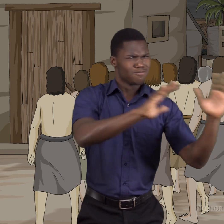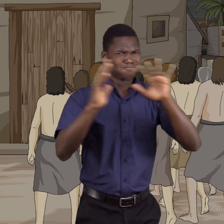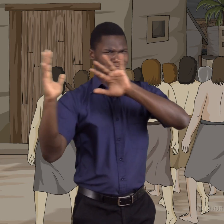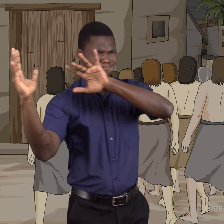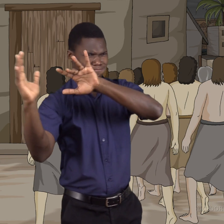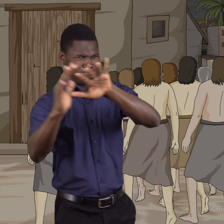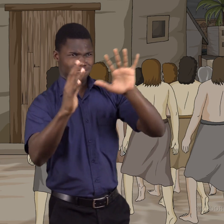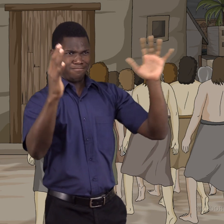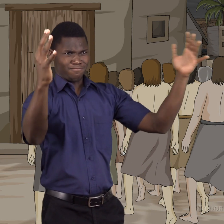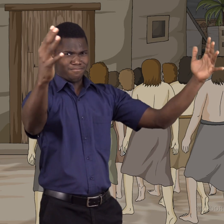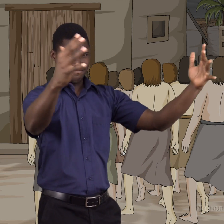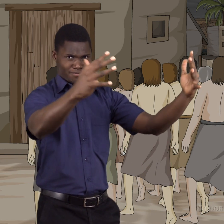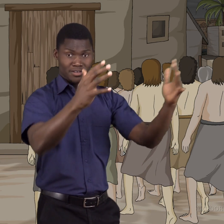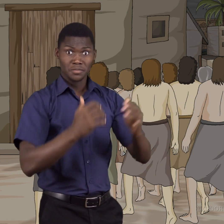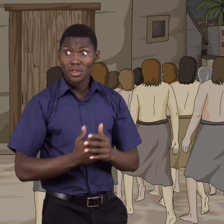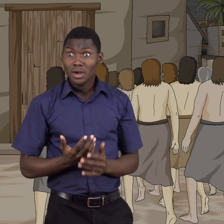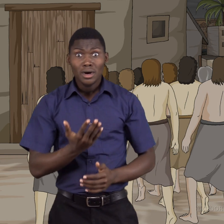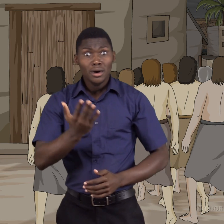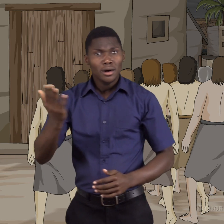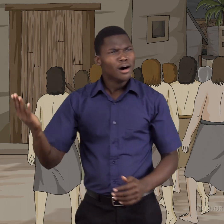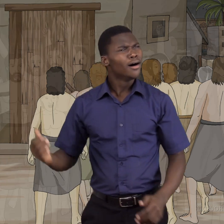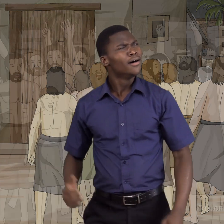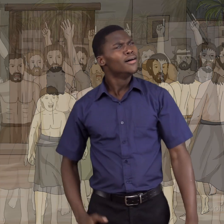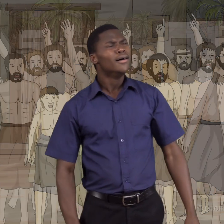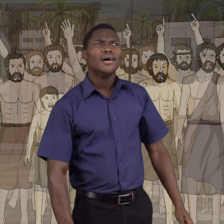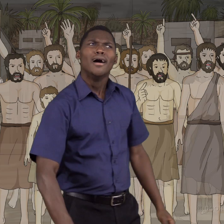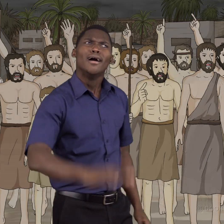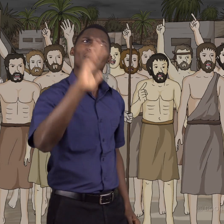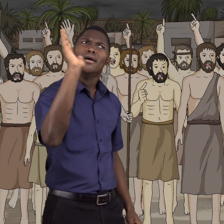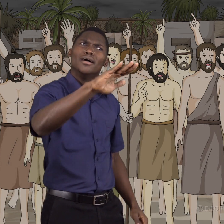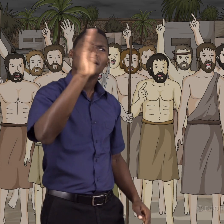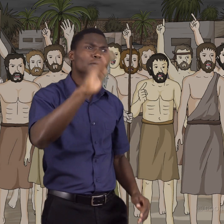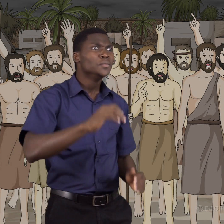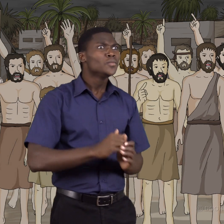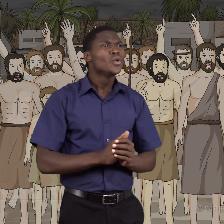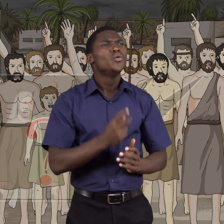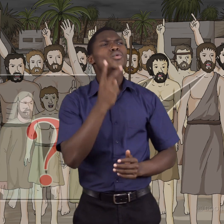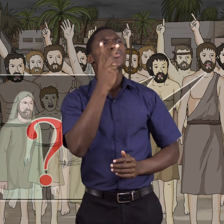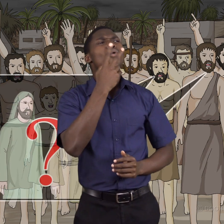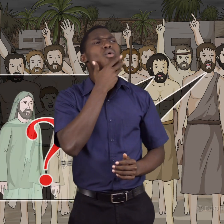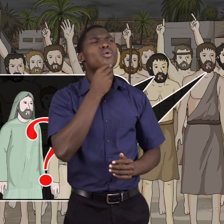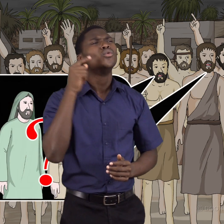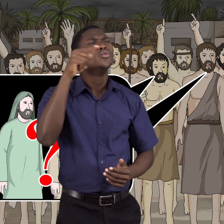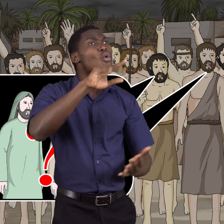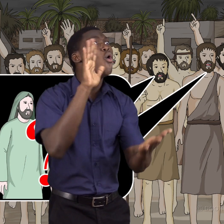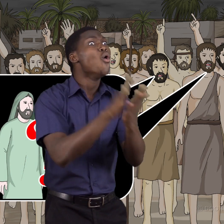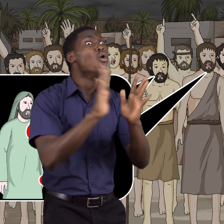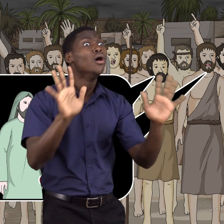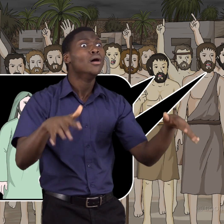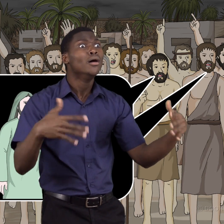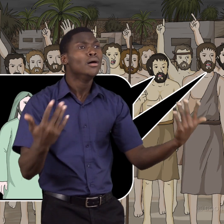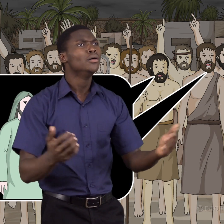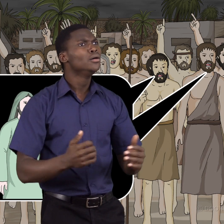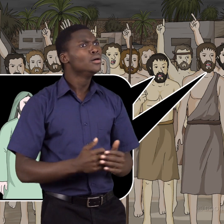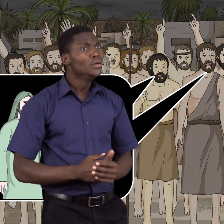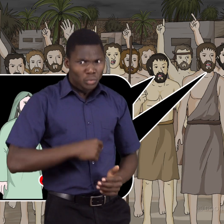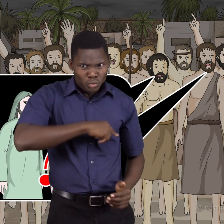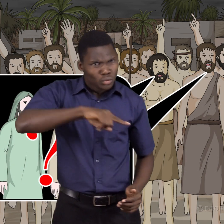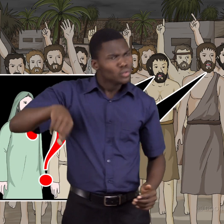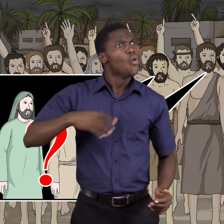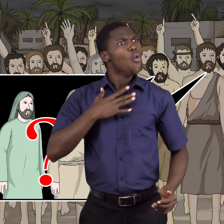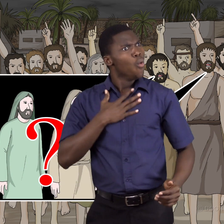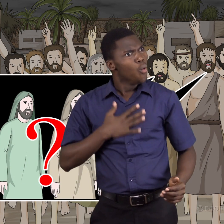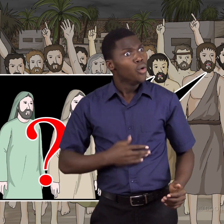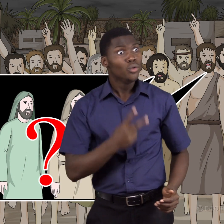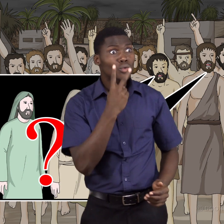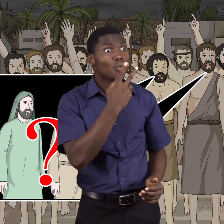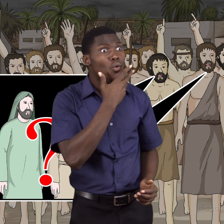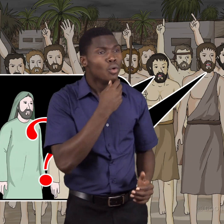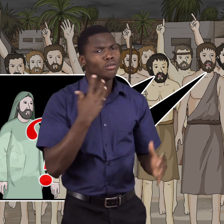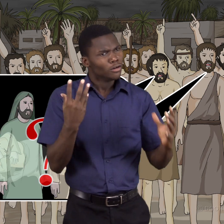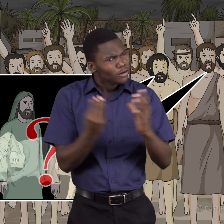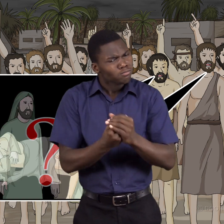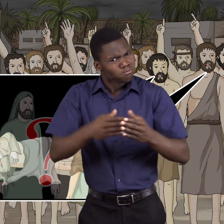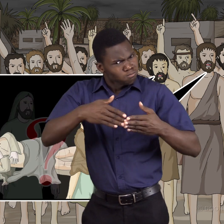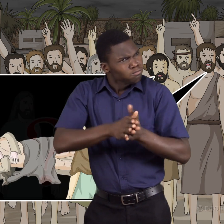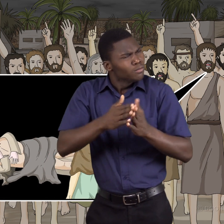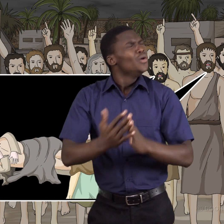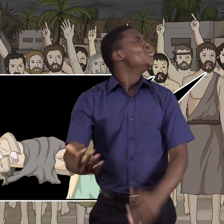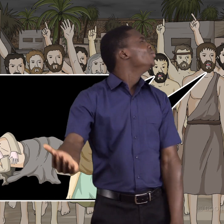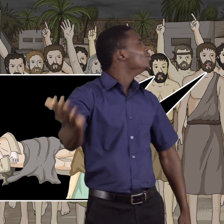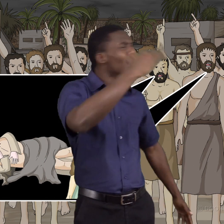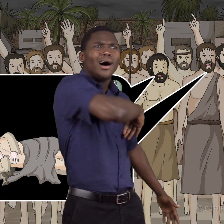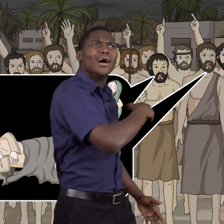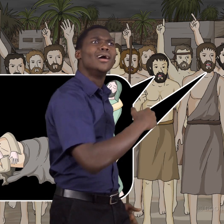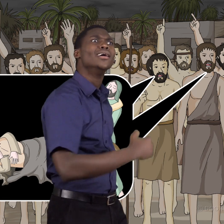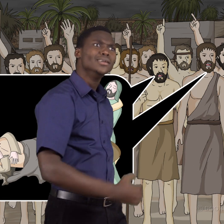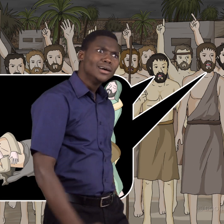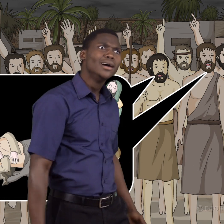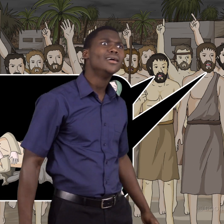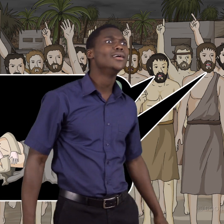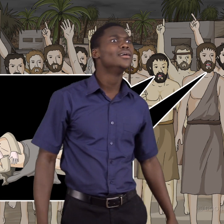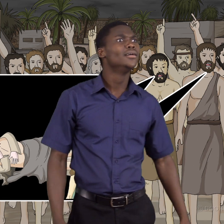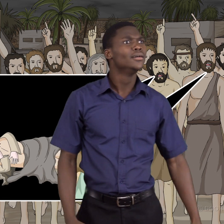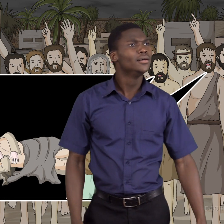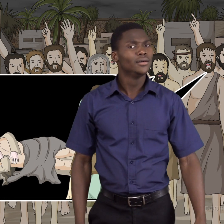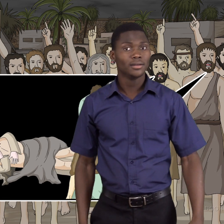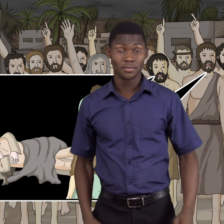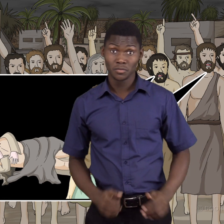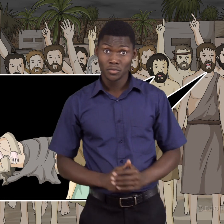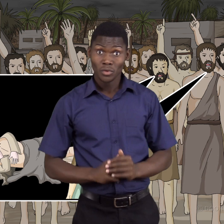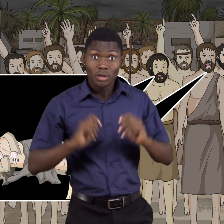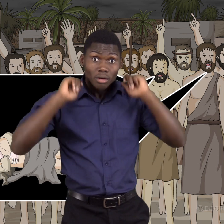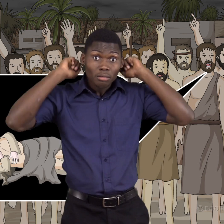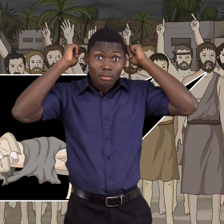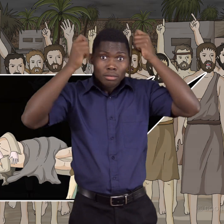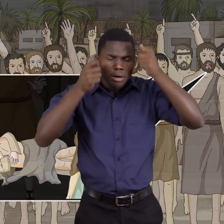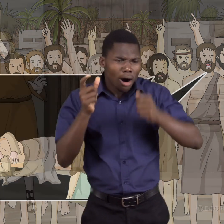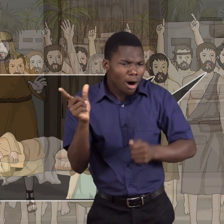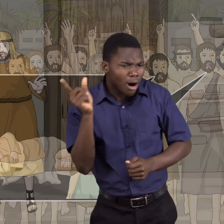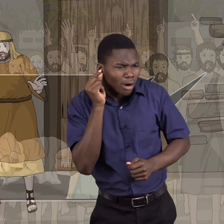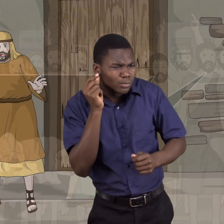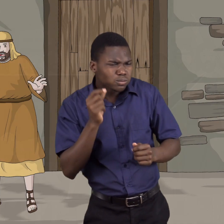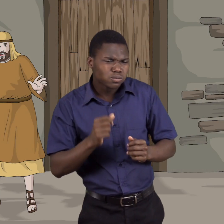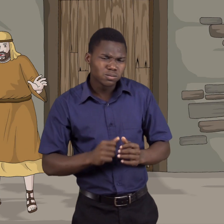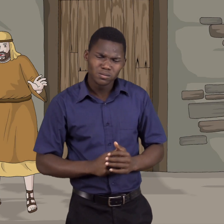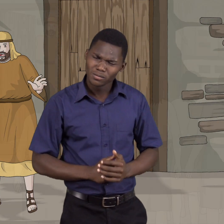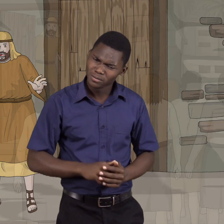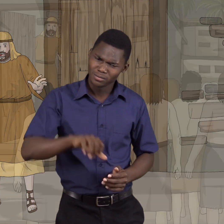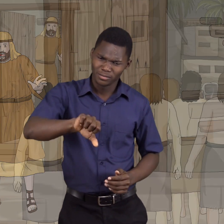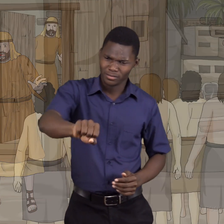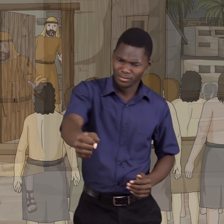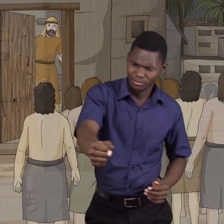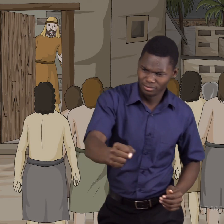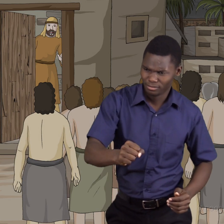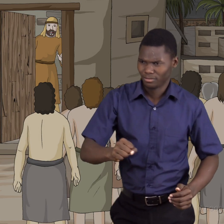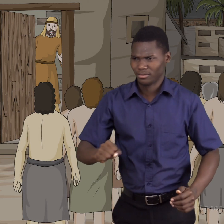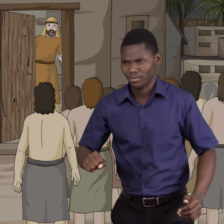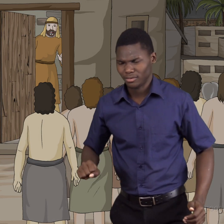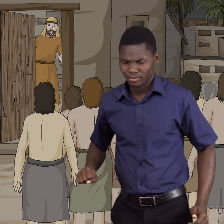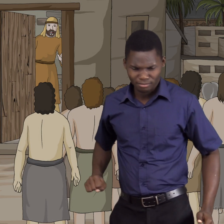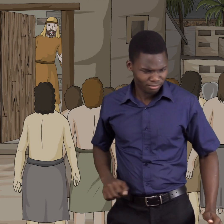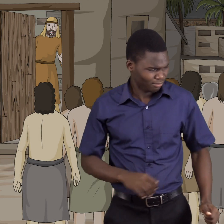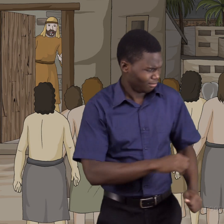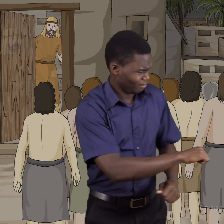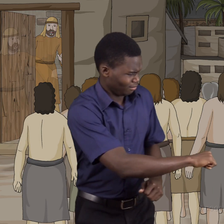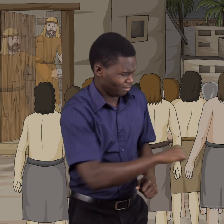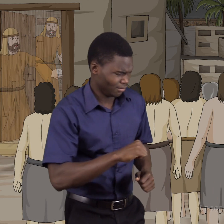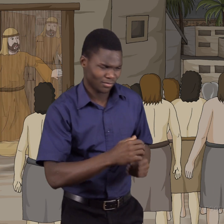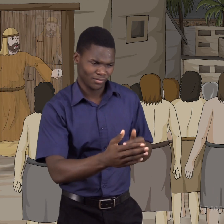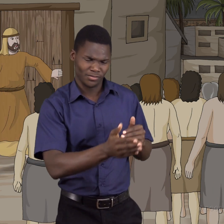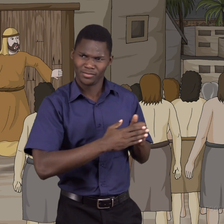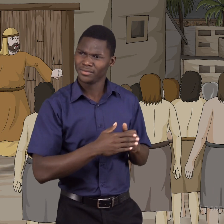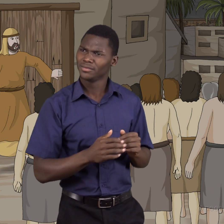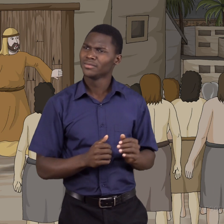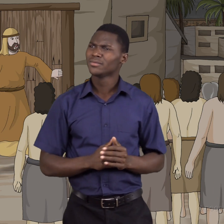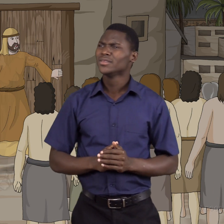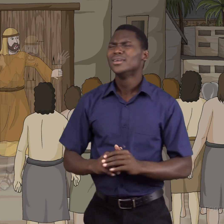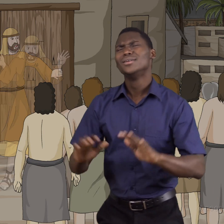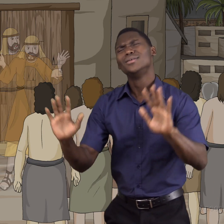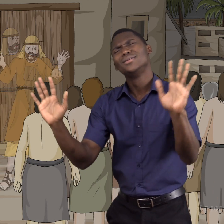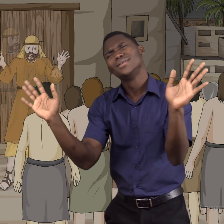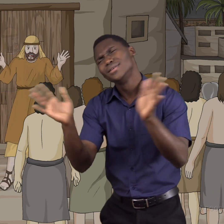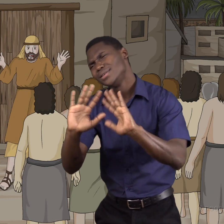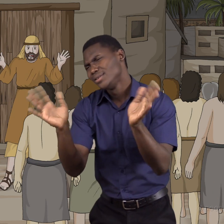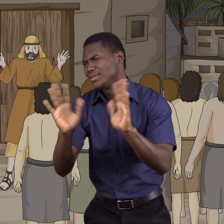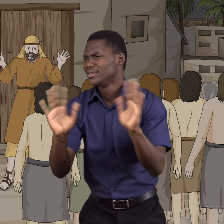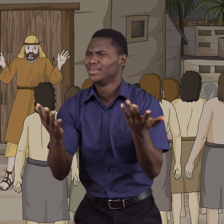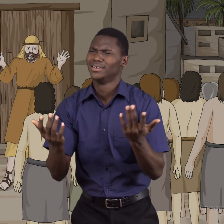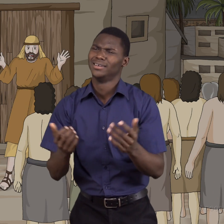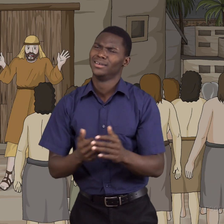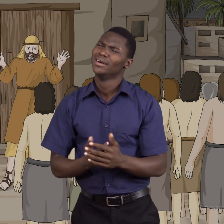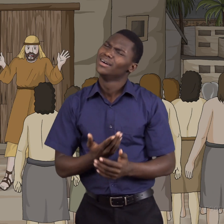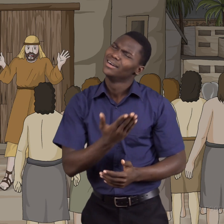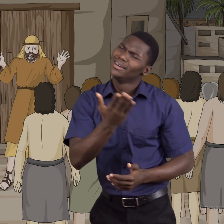They called out to Lot, saying, “Where are the men who came to you tonight? Send them out to us so we can have relations with them!” Lot went outside to meet them, shutting the door behind him.